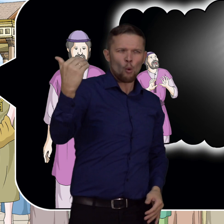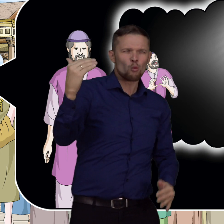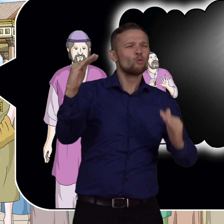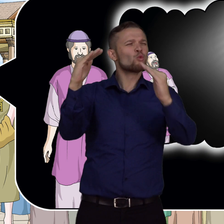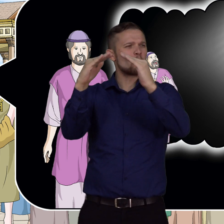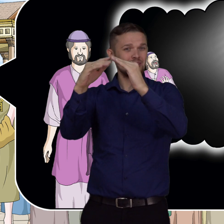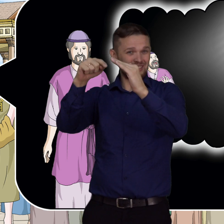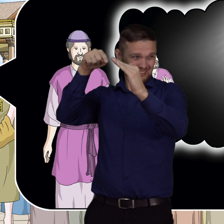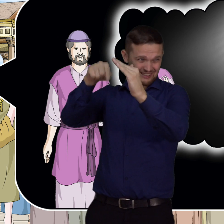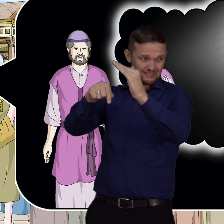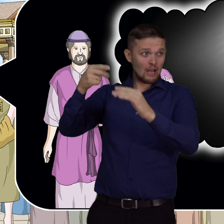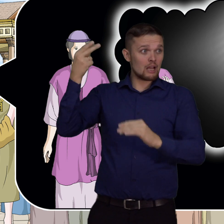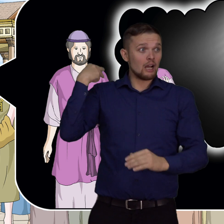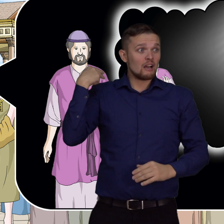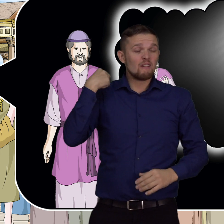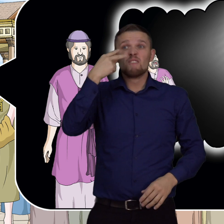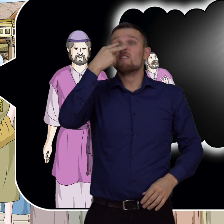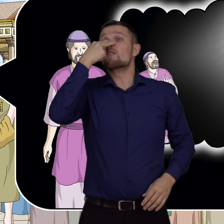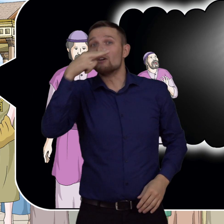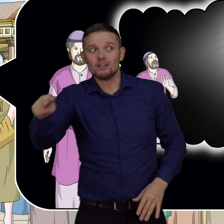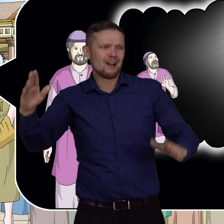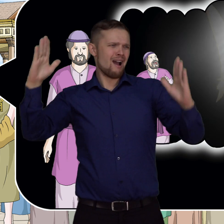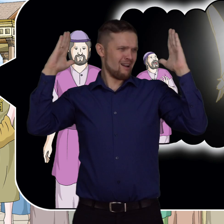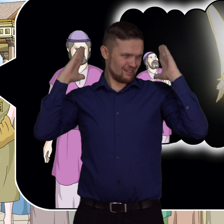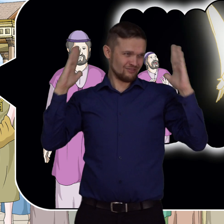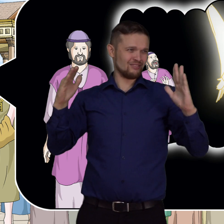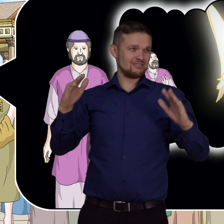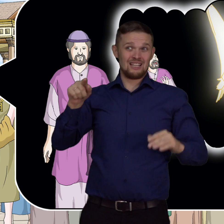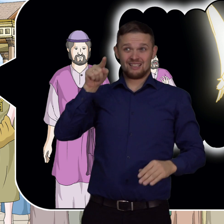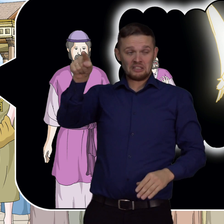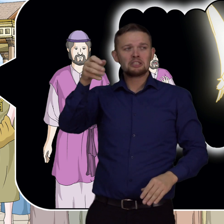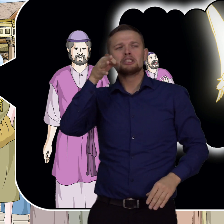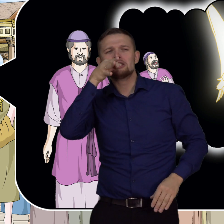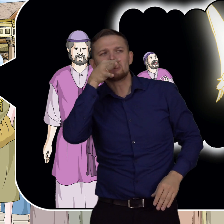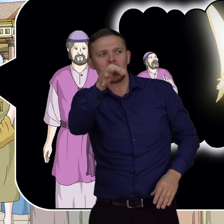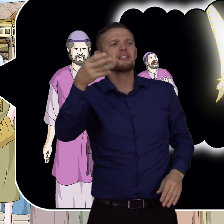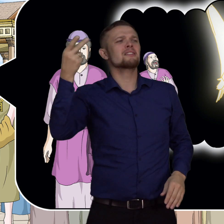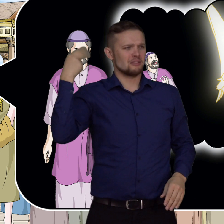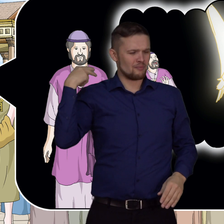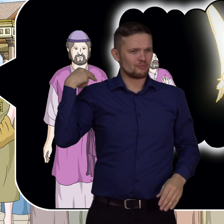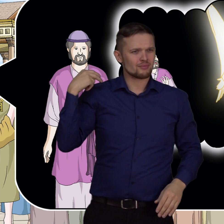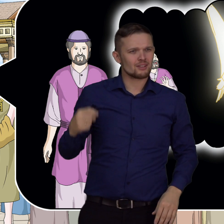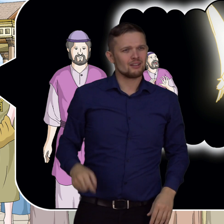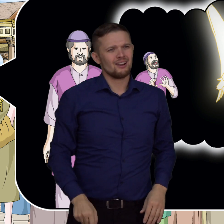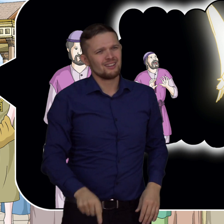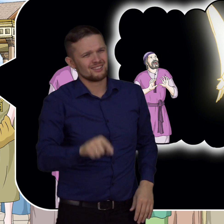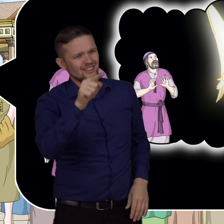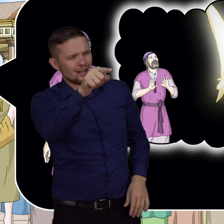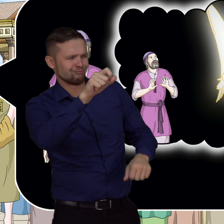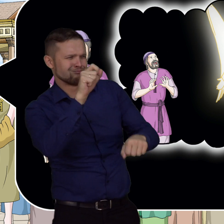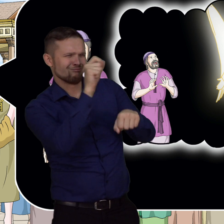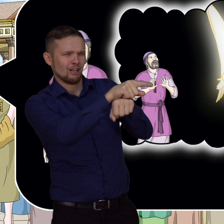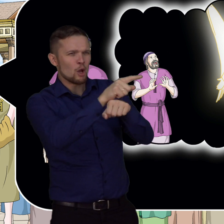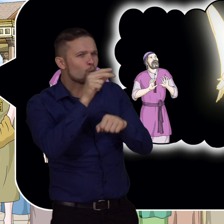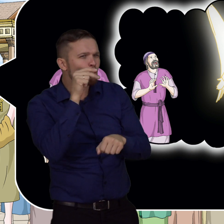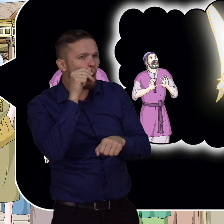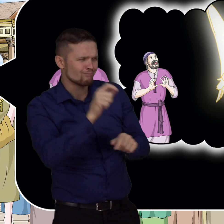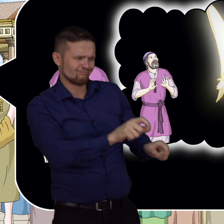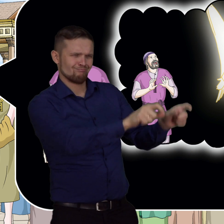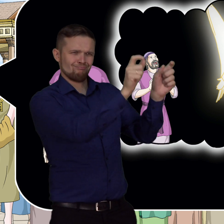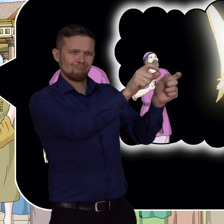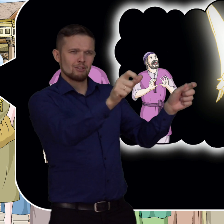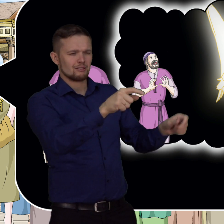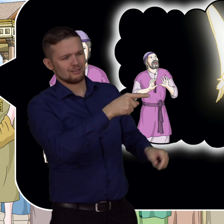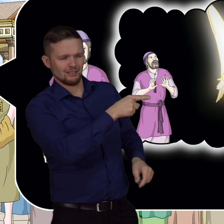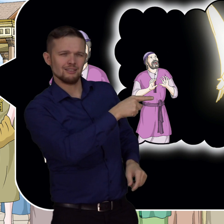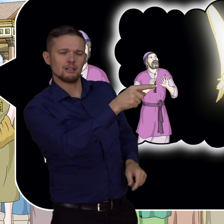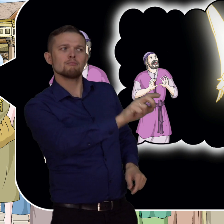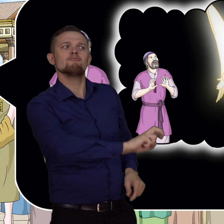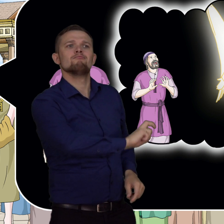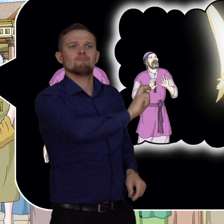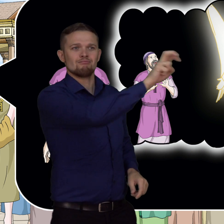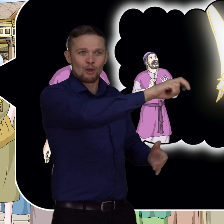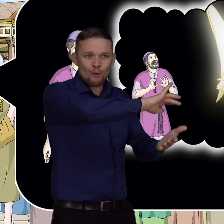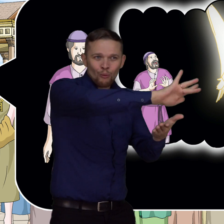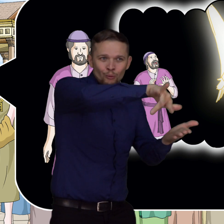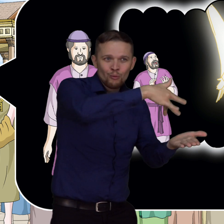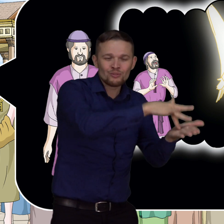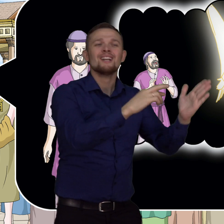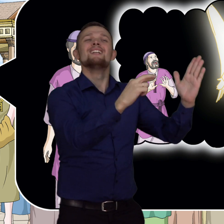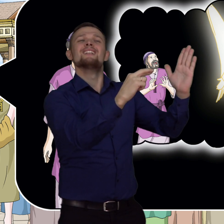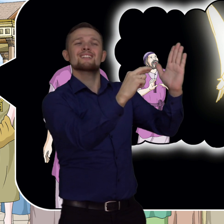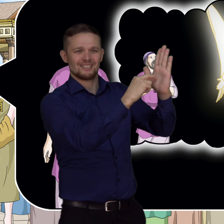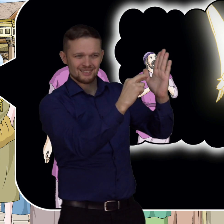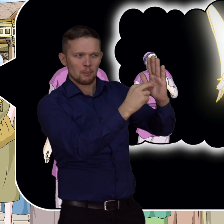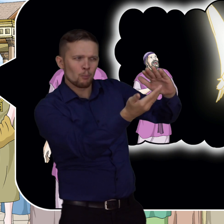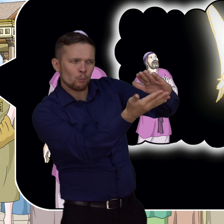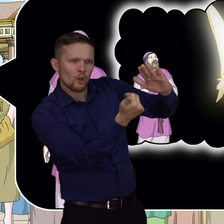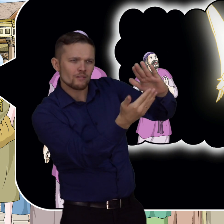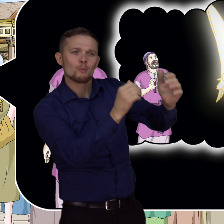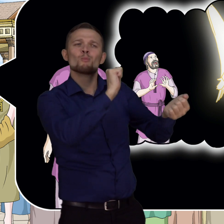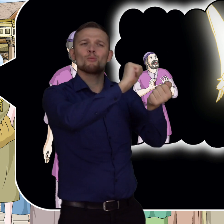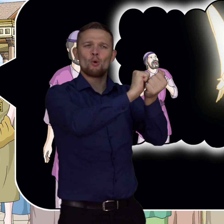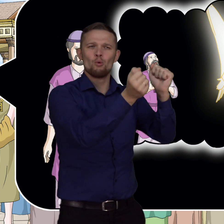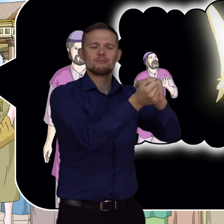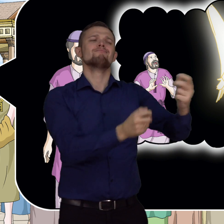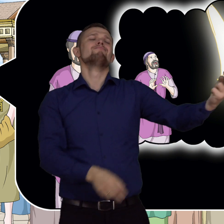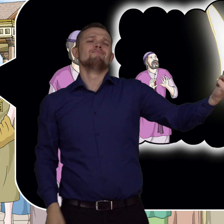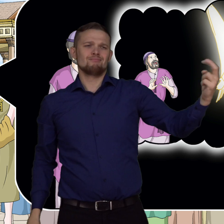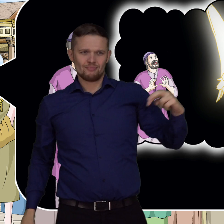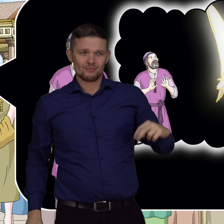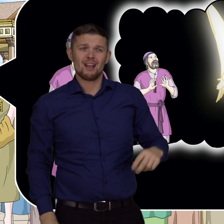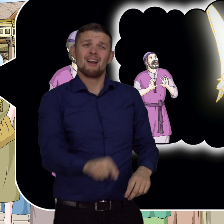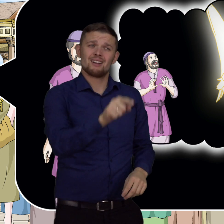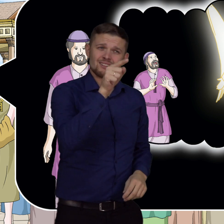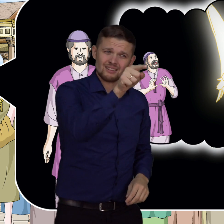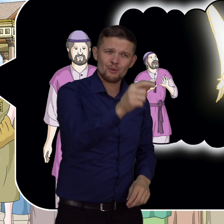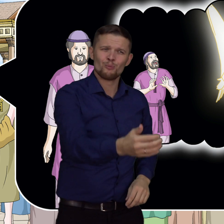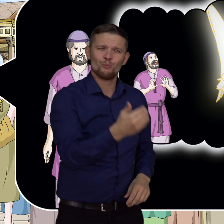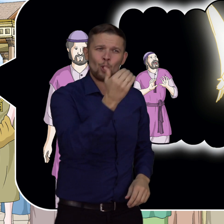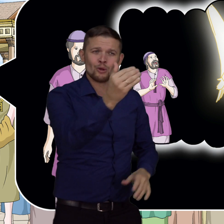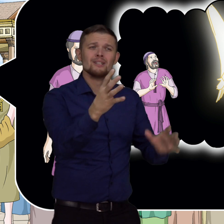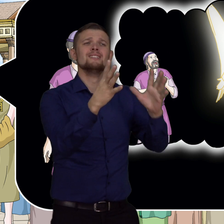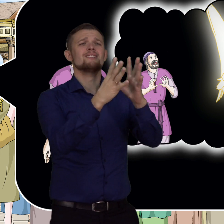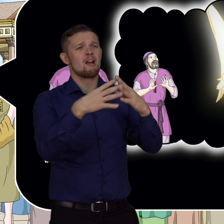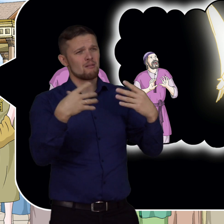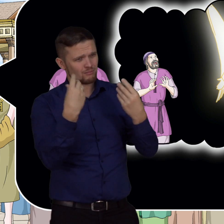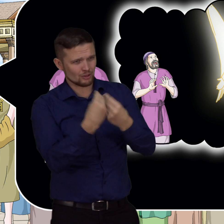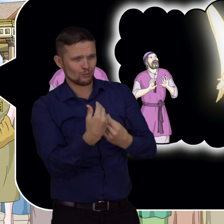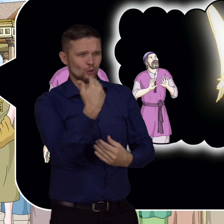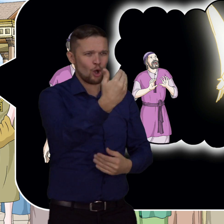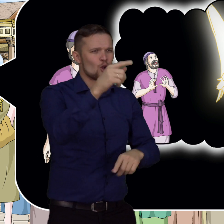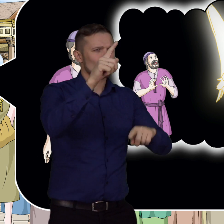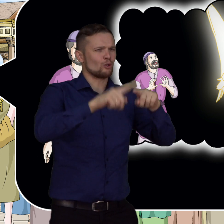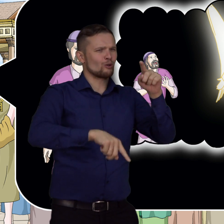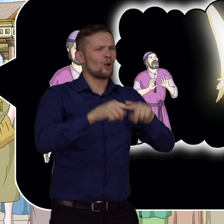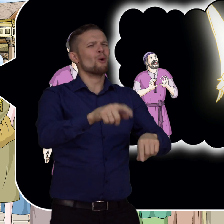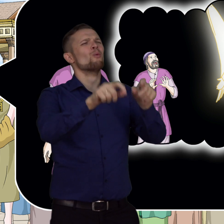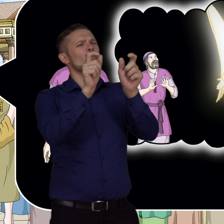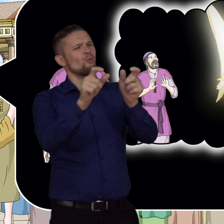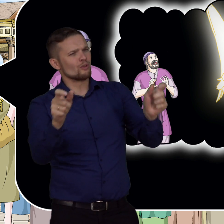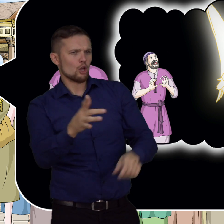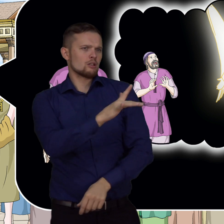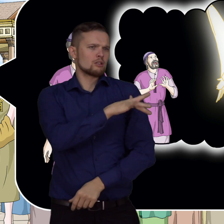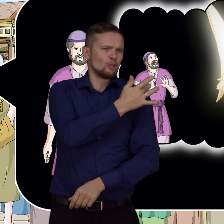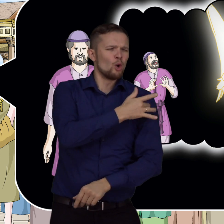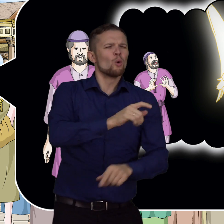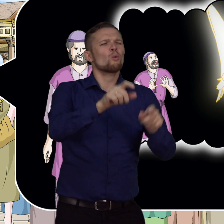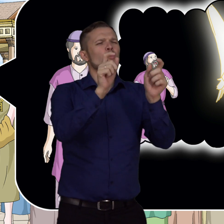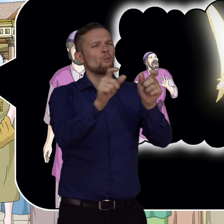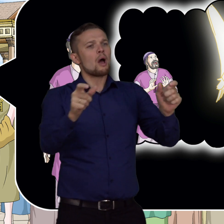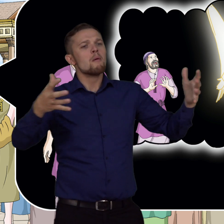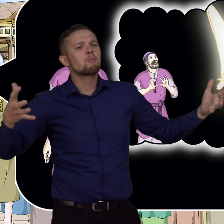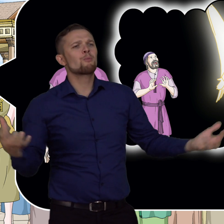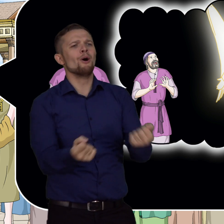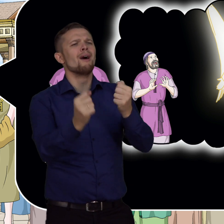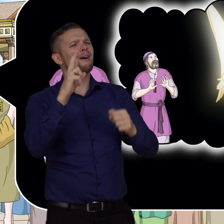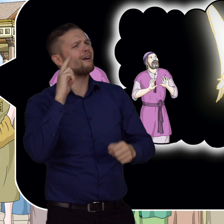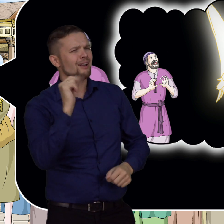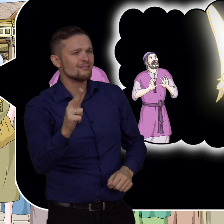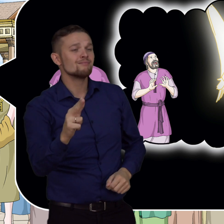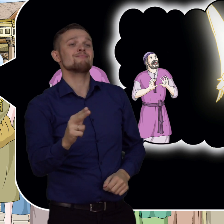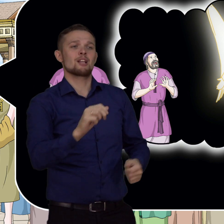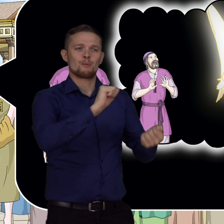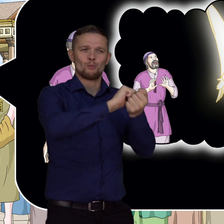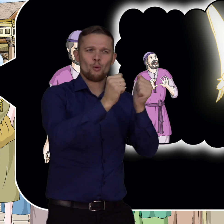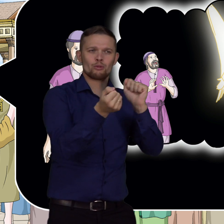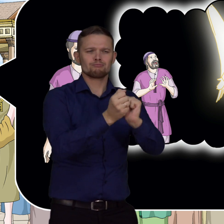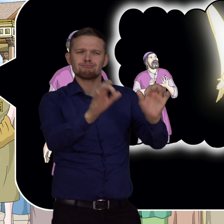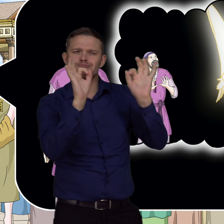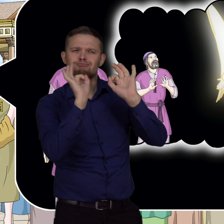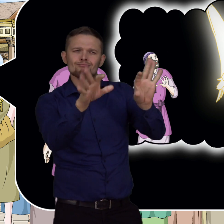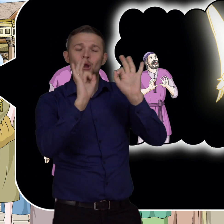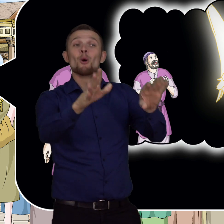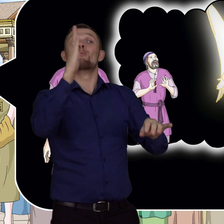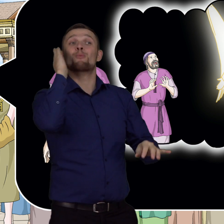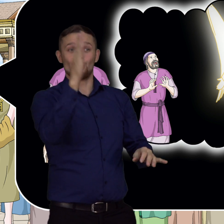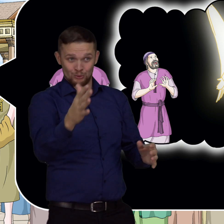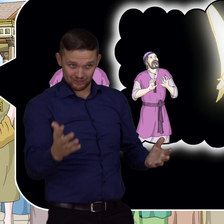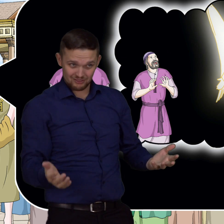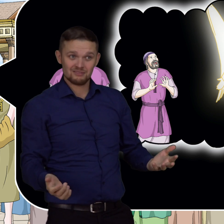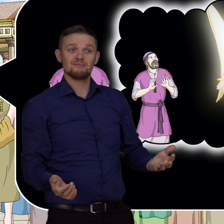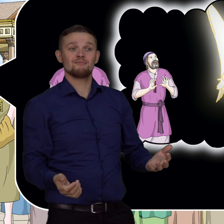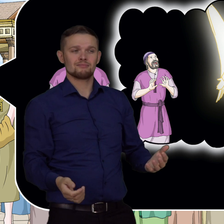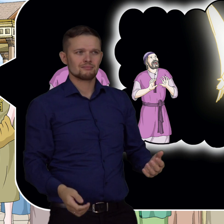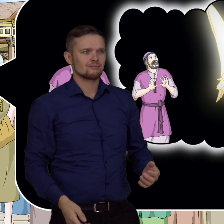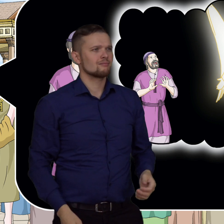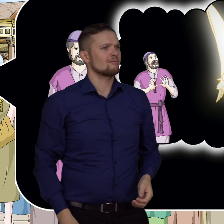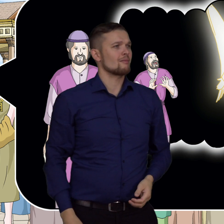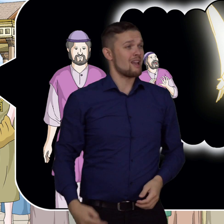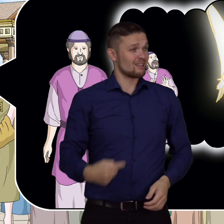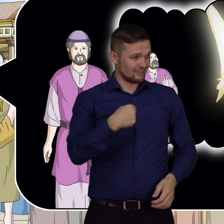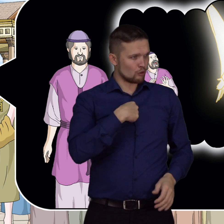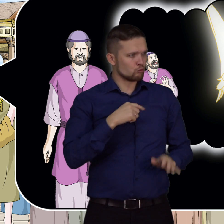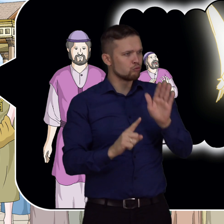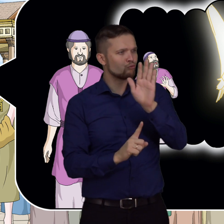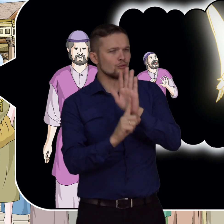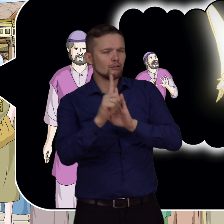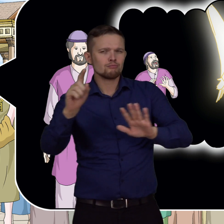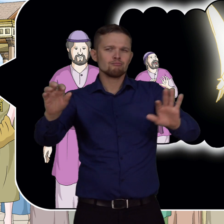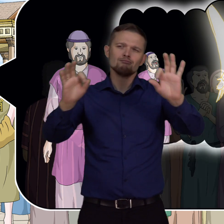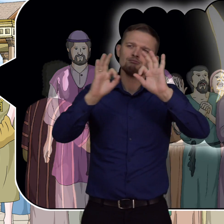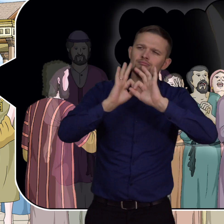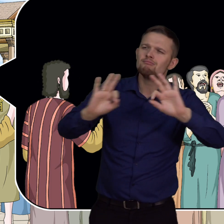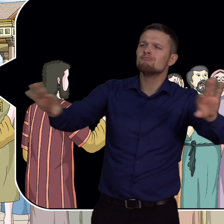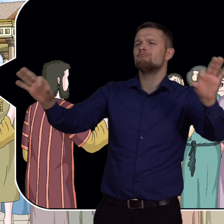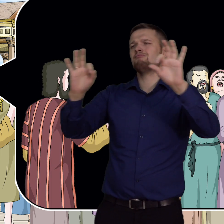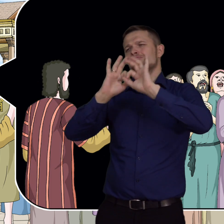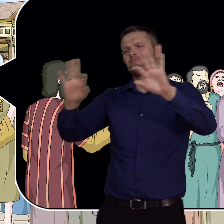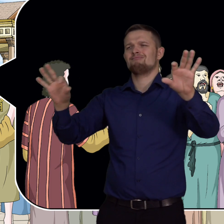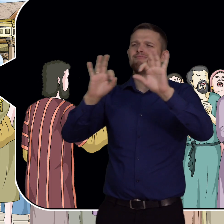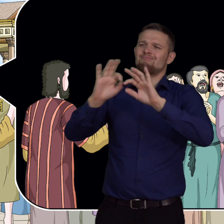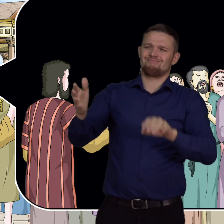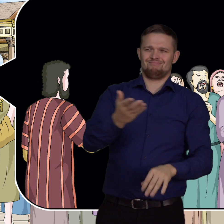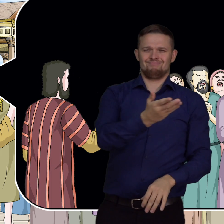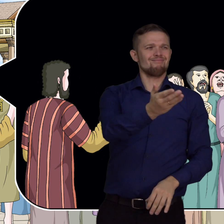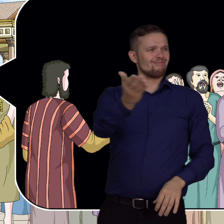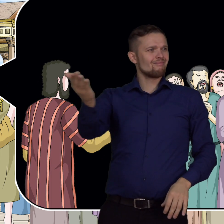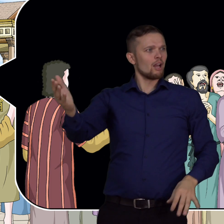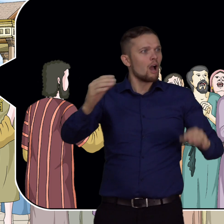He told us how he had seen an angel standing in his house and saying, ‘Send to Joppa for Simon who is called Peter. He will convey to you a message by which you and all your household will be saved.’